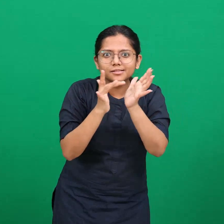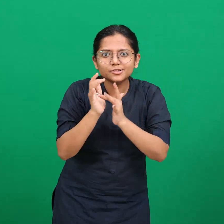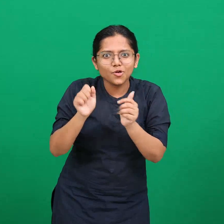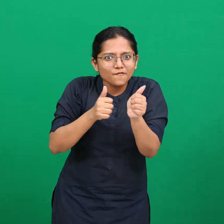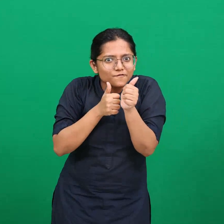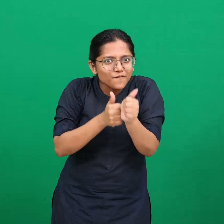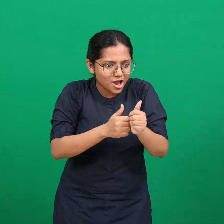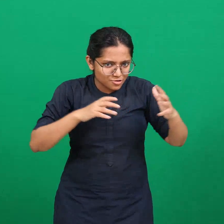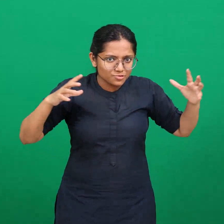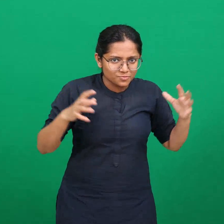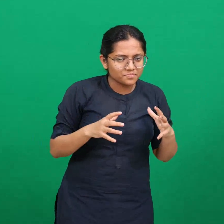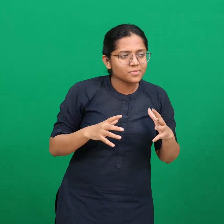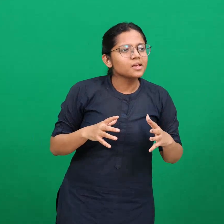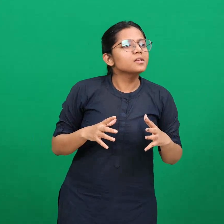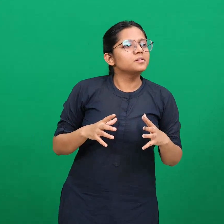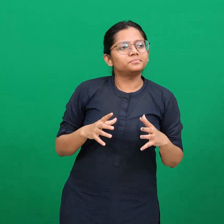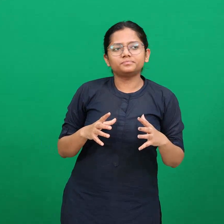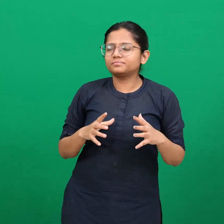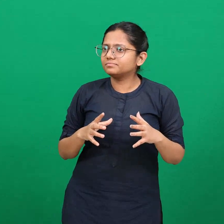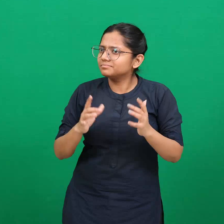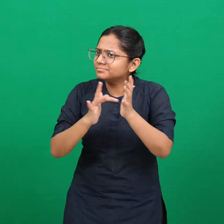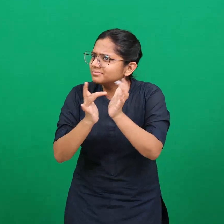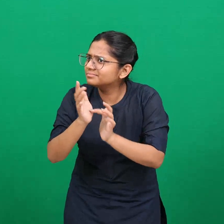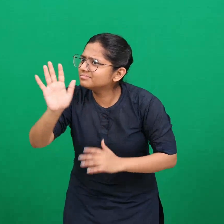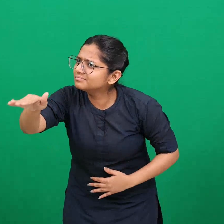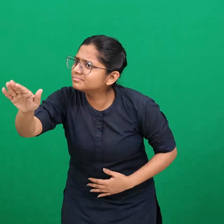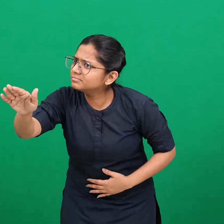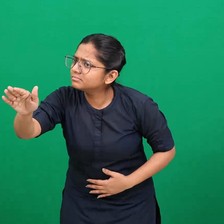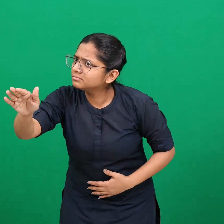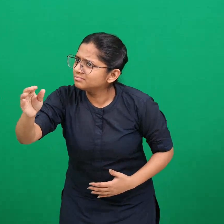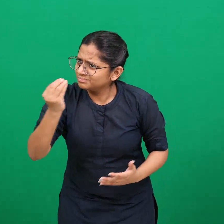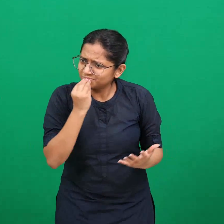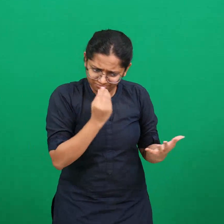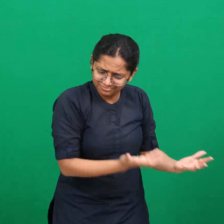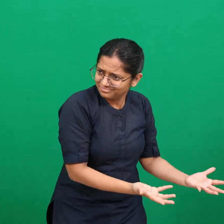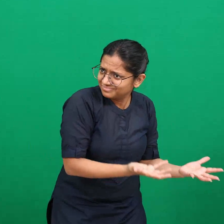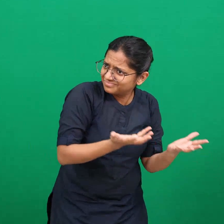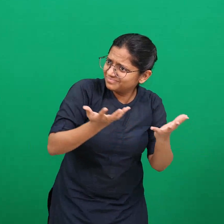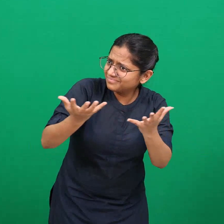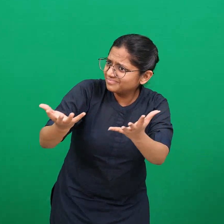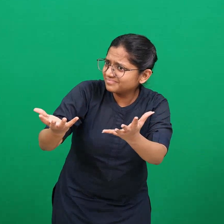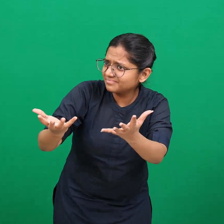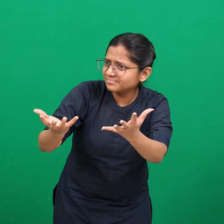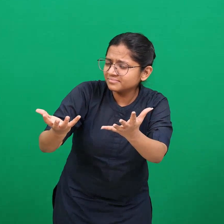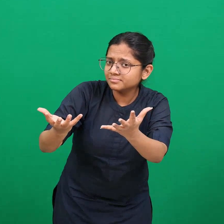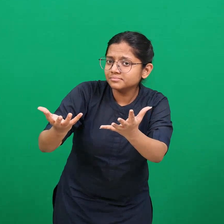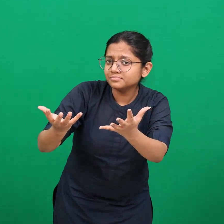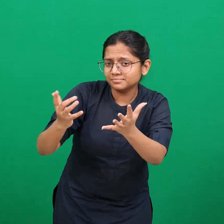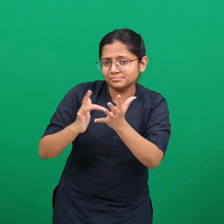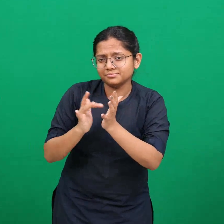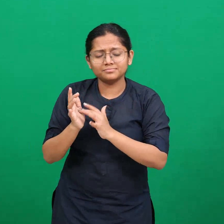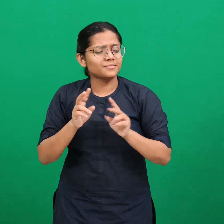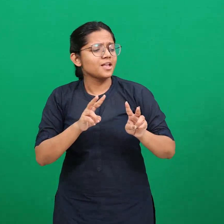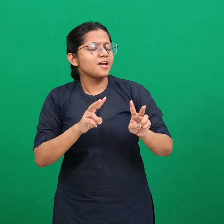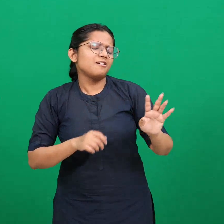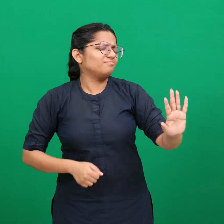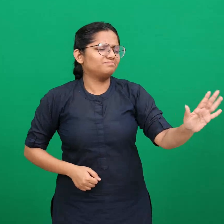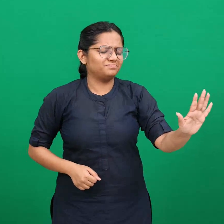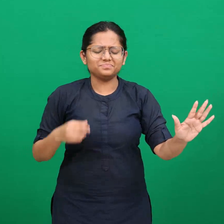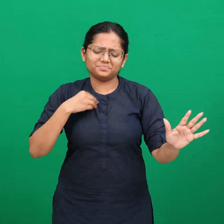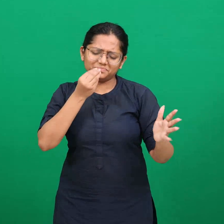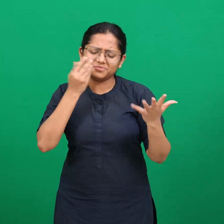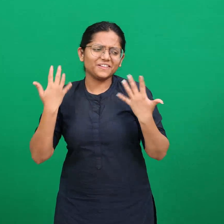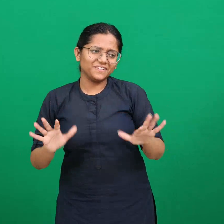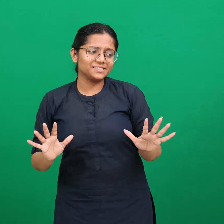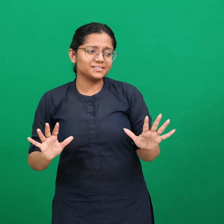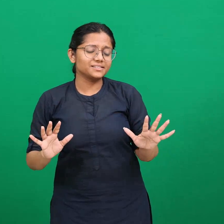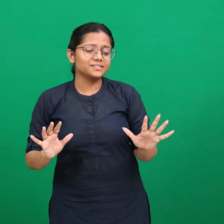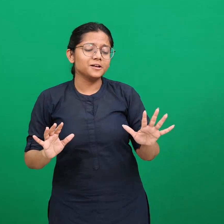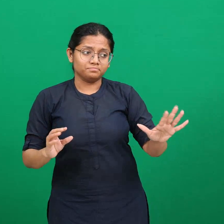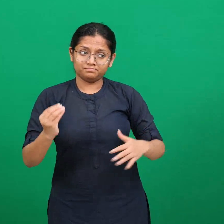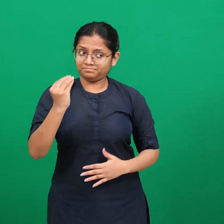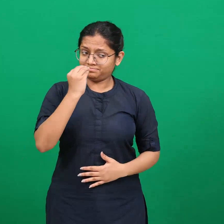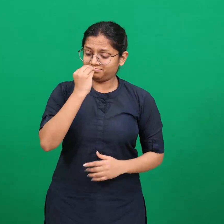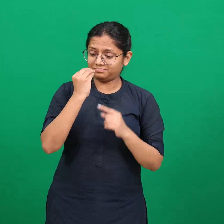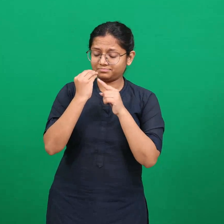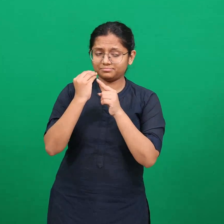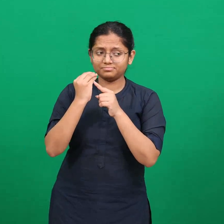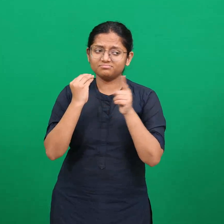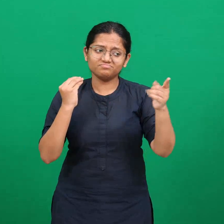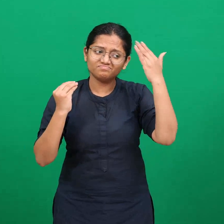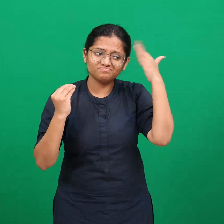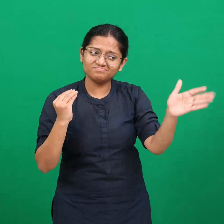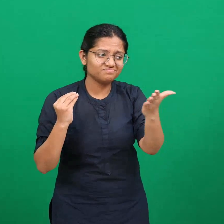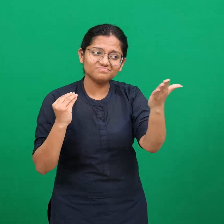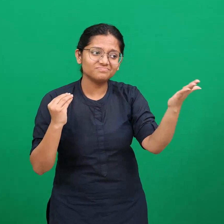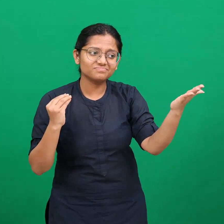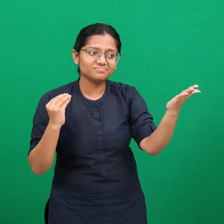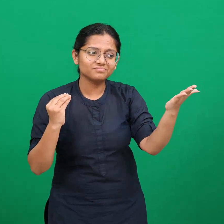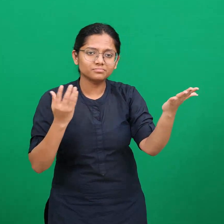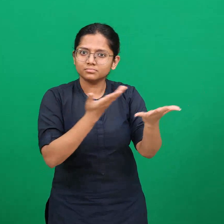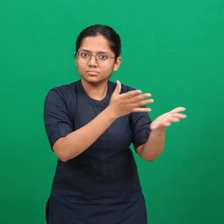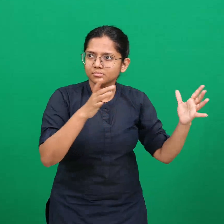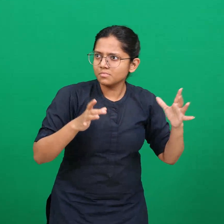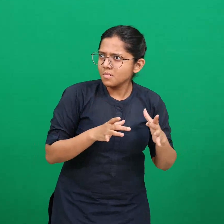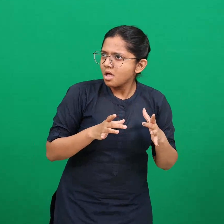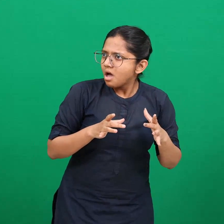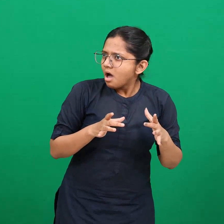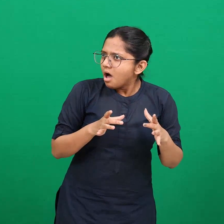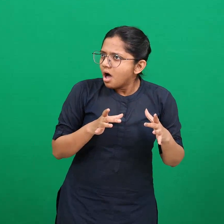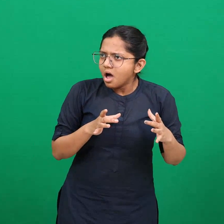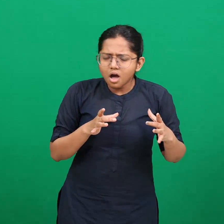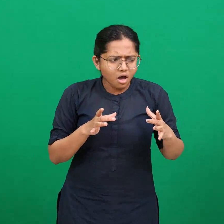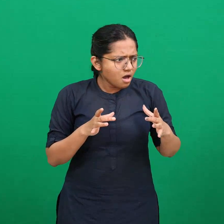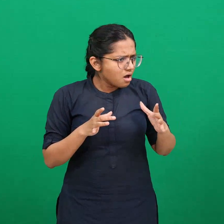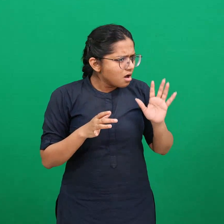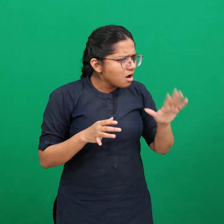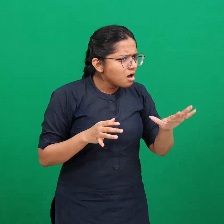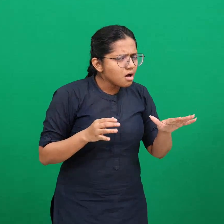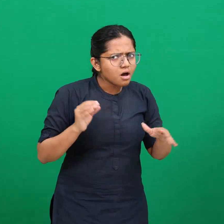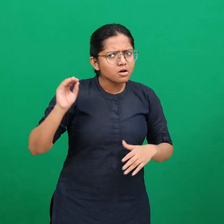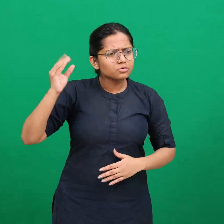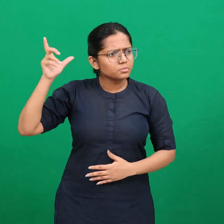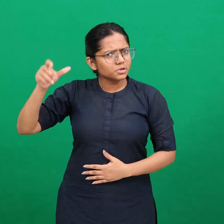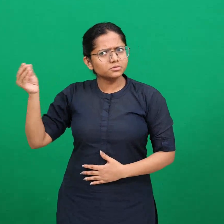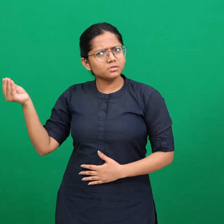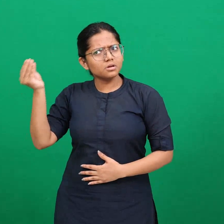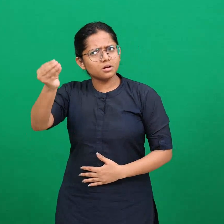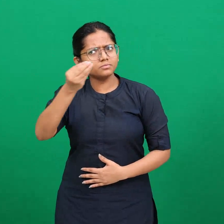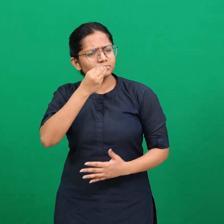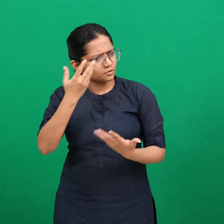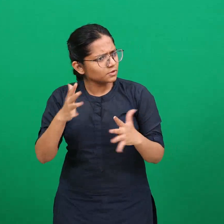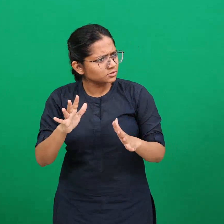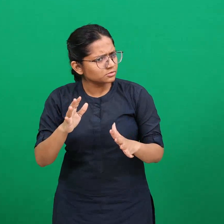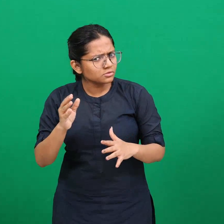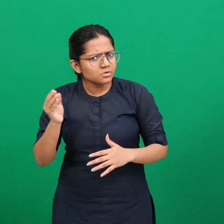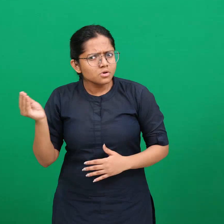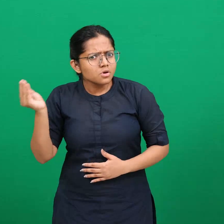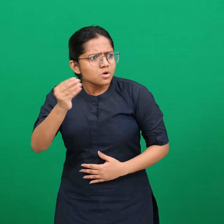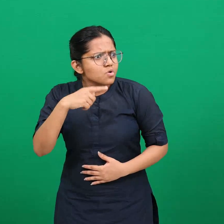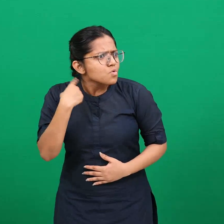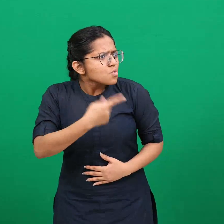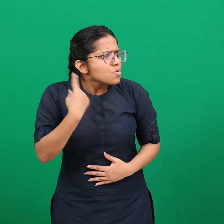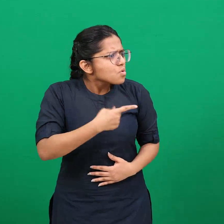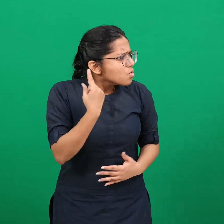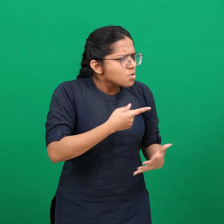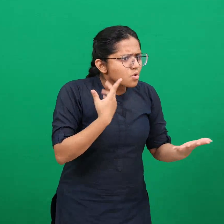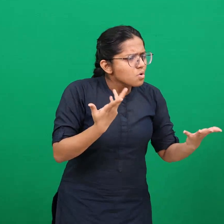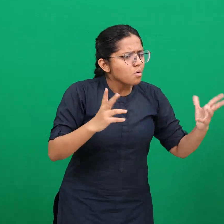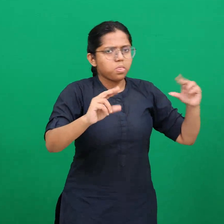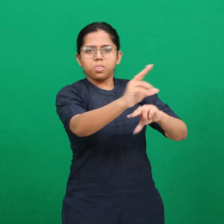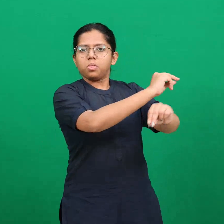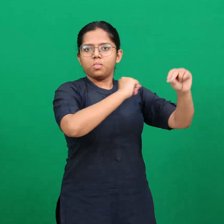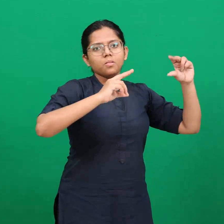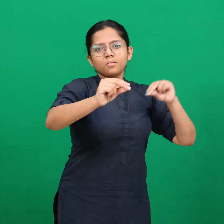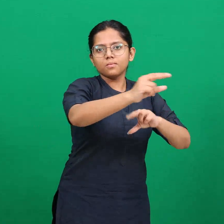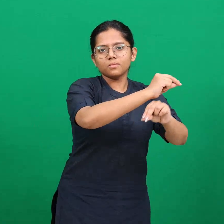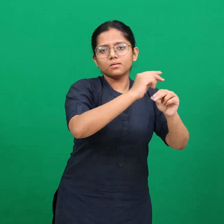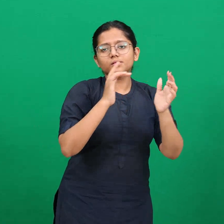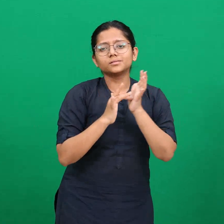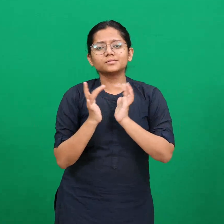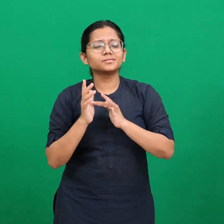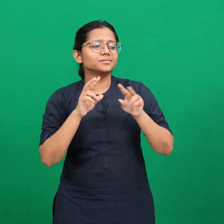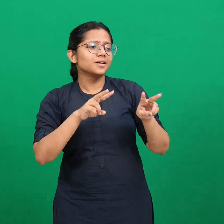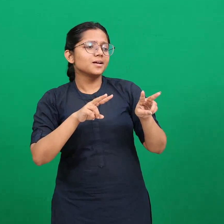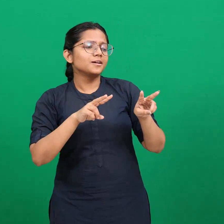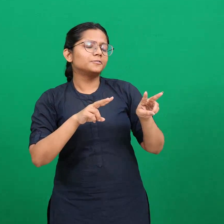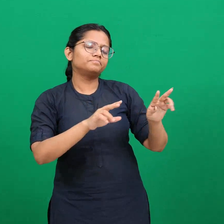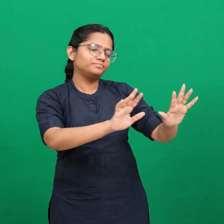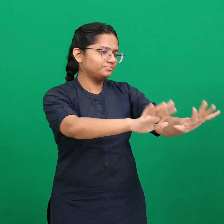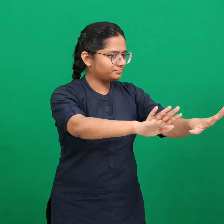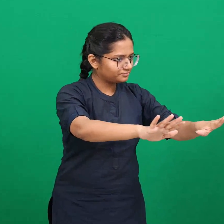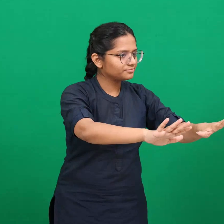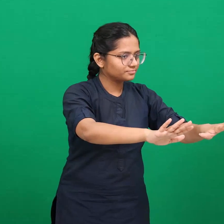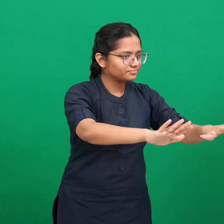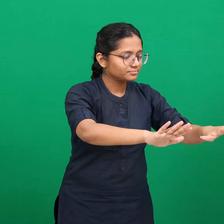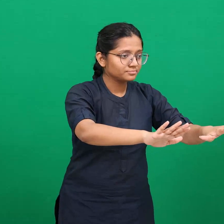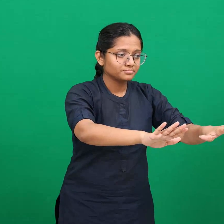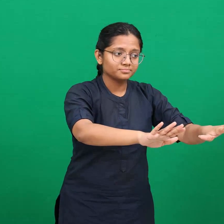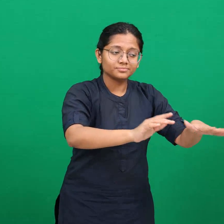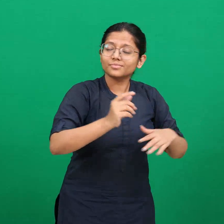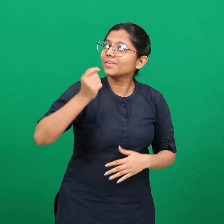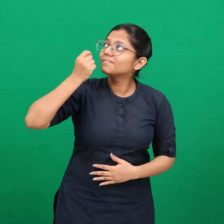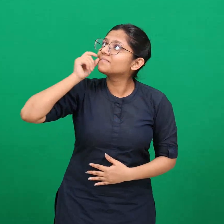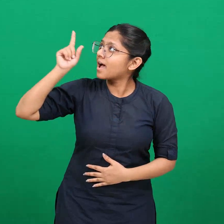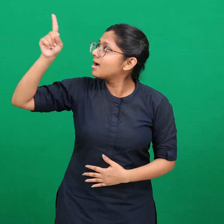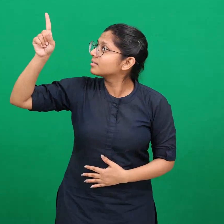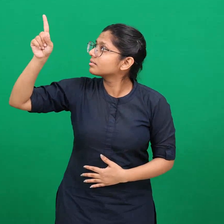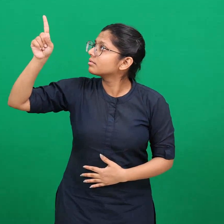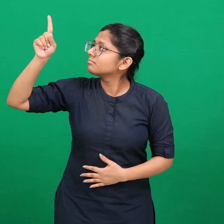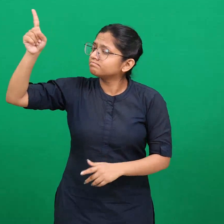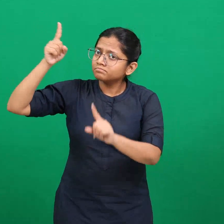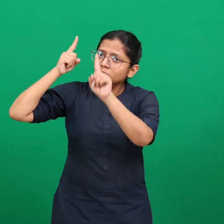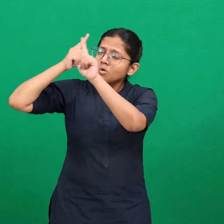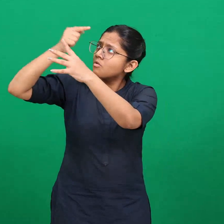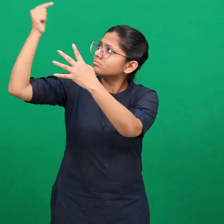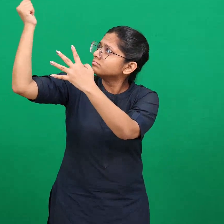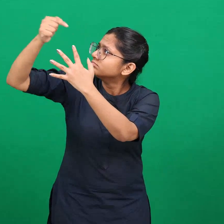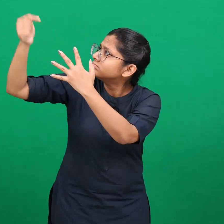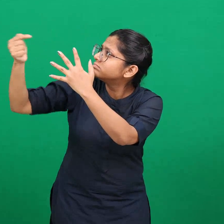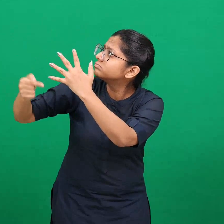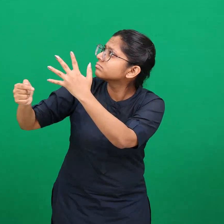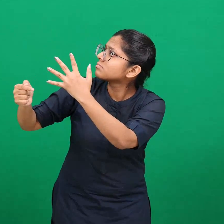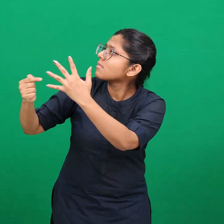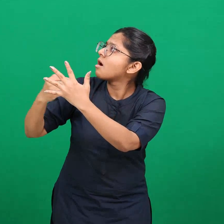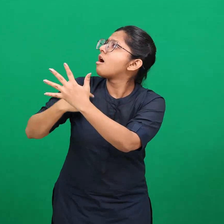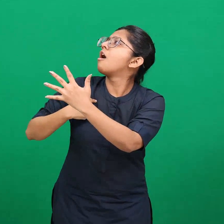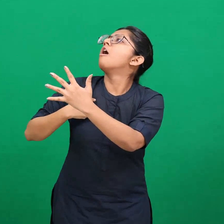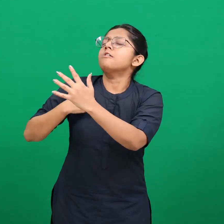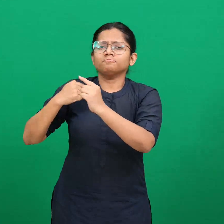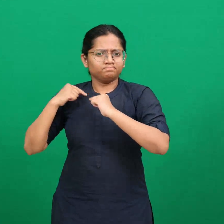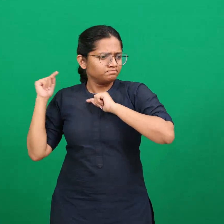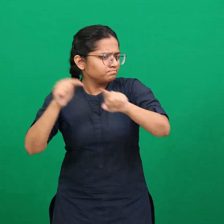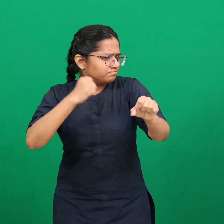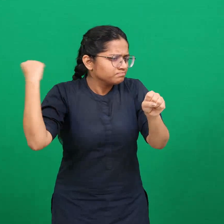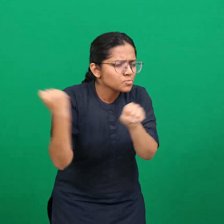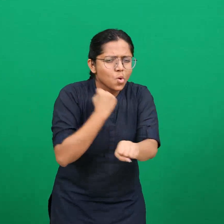But He told them, "I have food to eat that you know nothing about." So the disciples asked one another, "Could someone have brought Him food?"